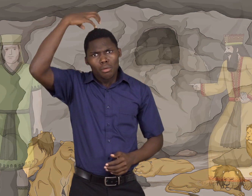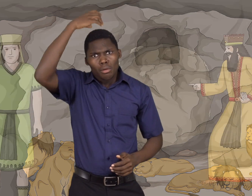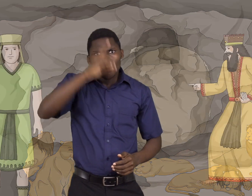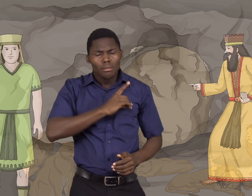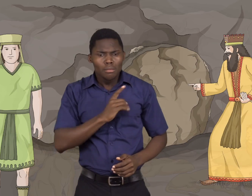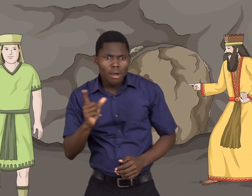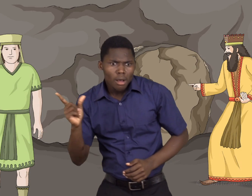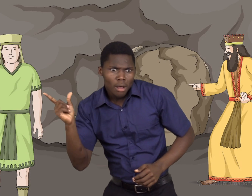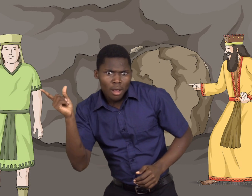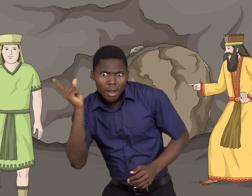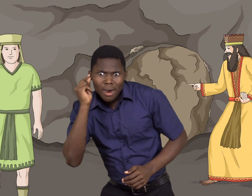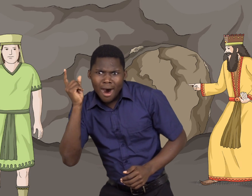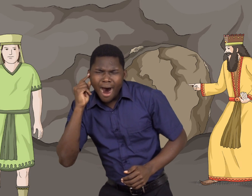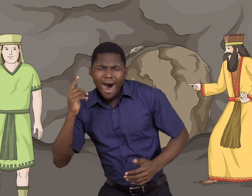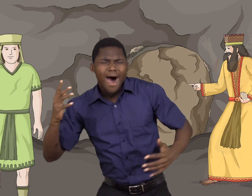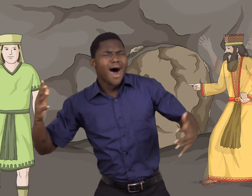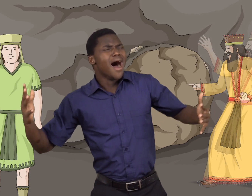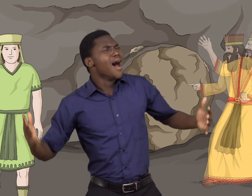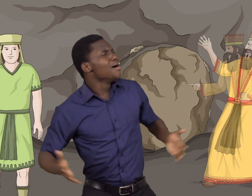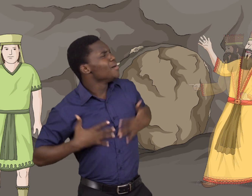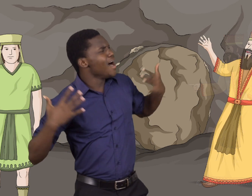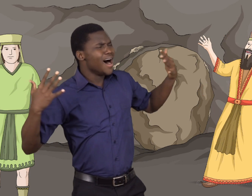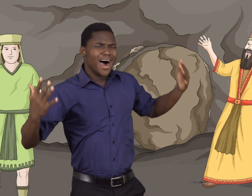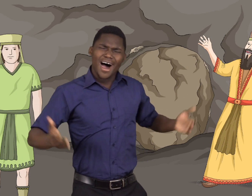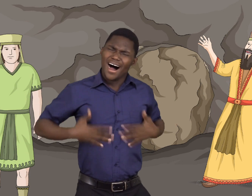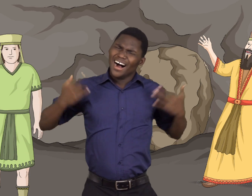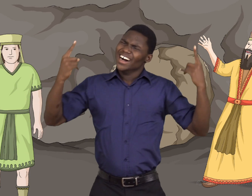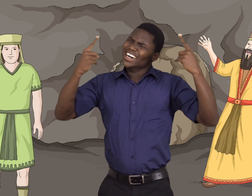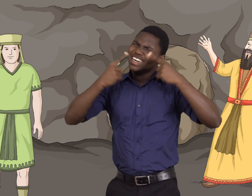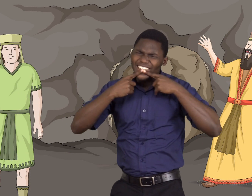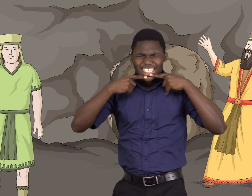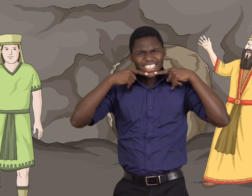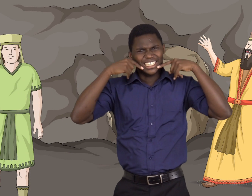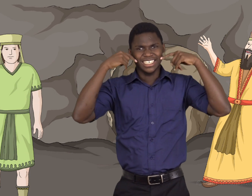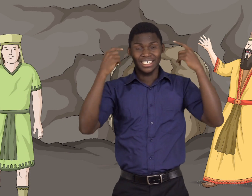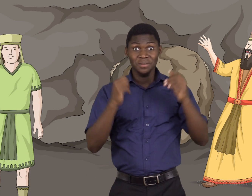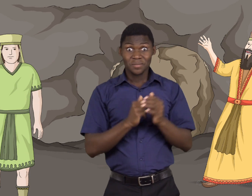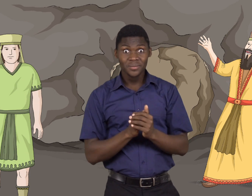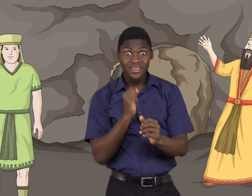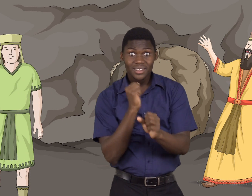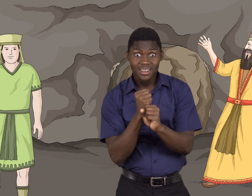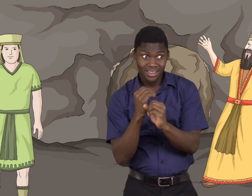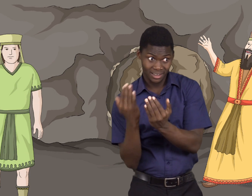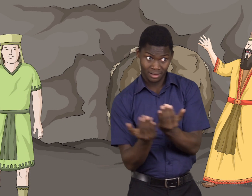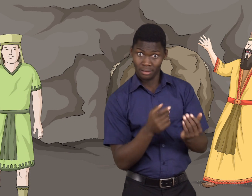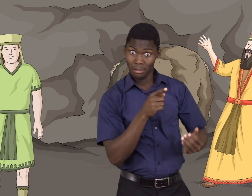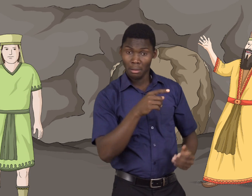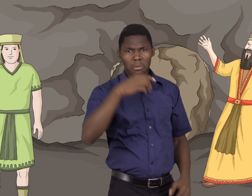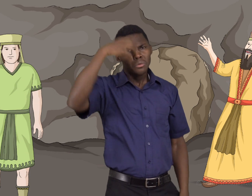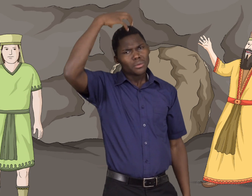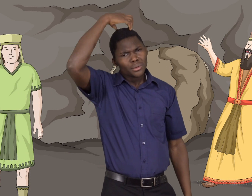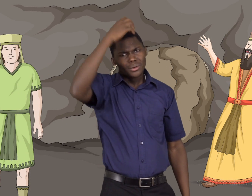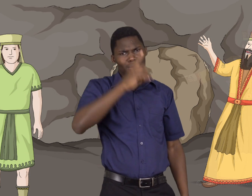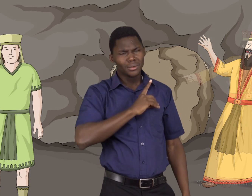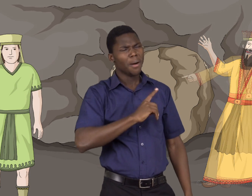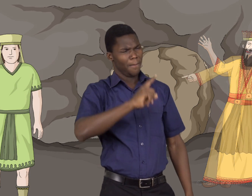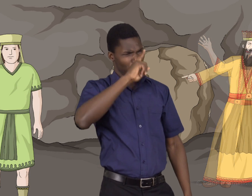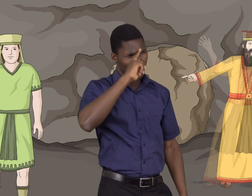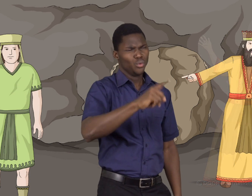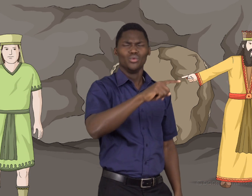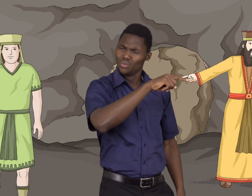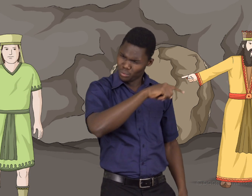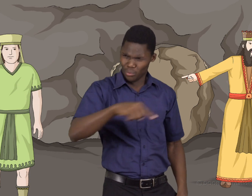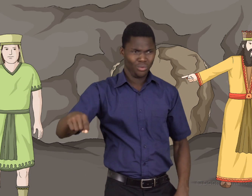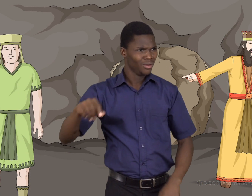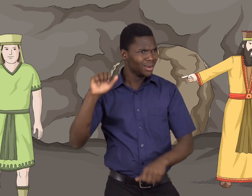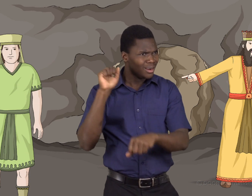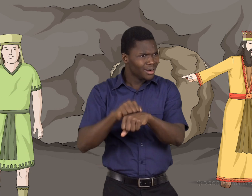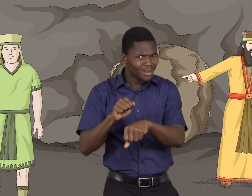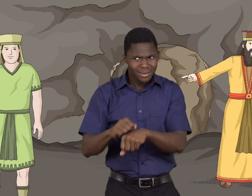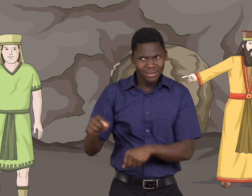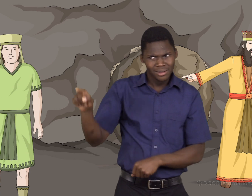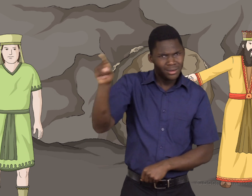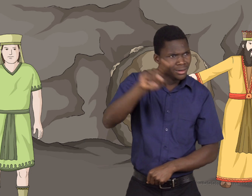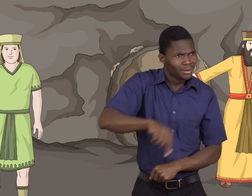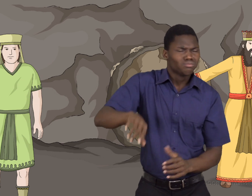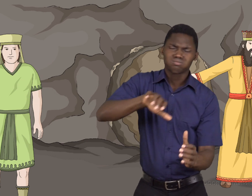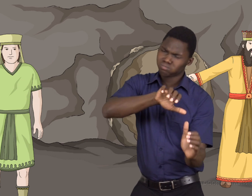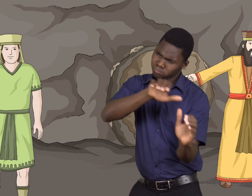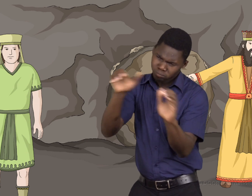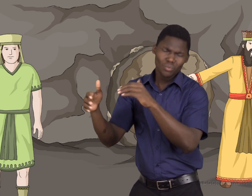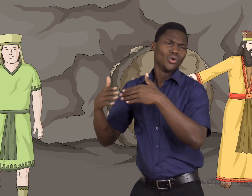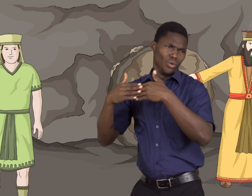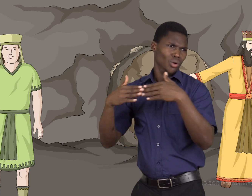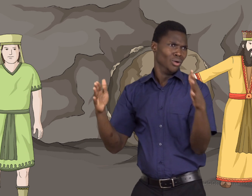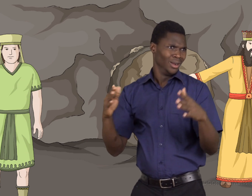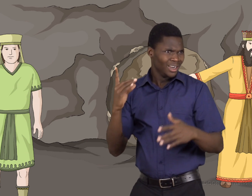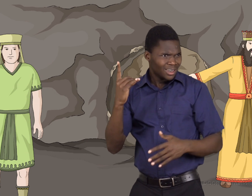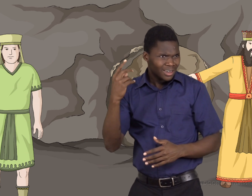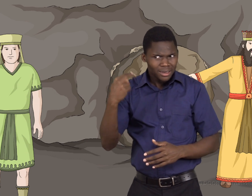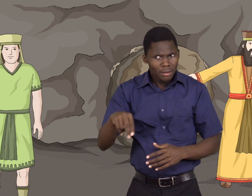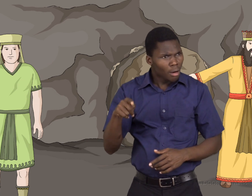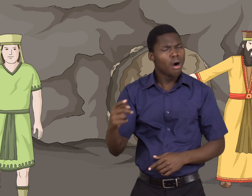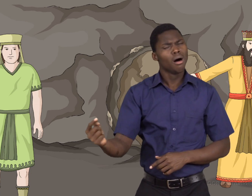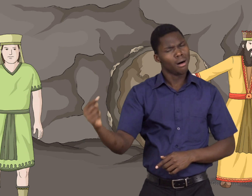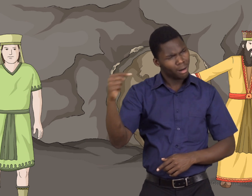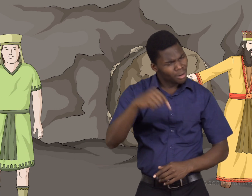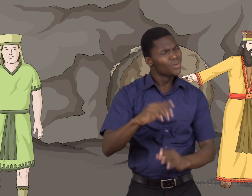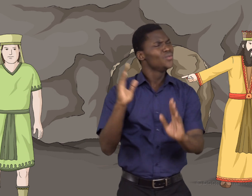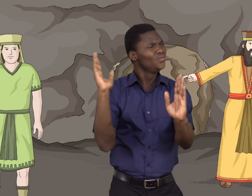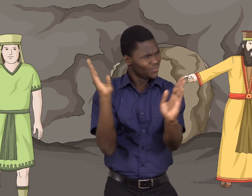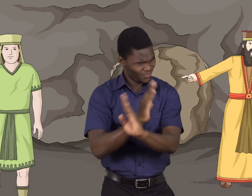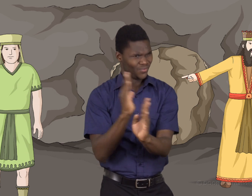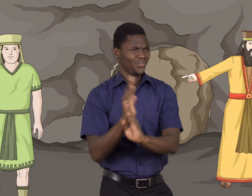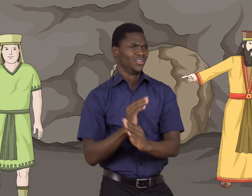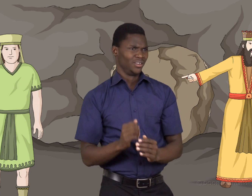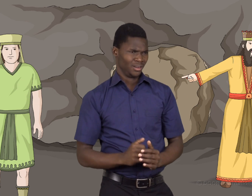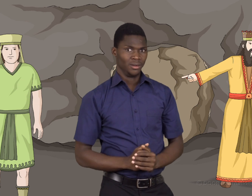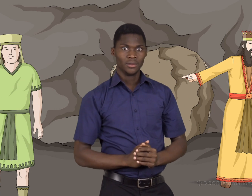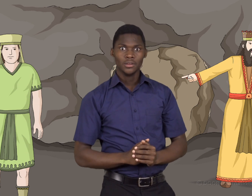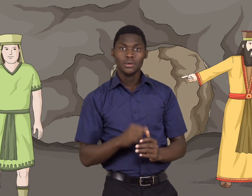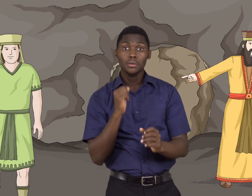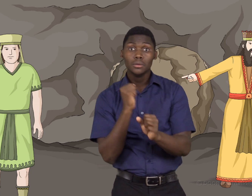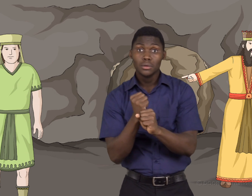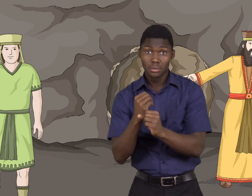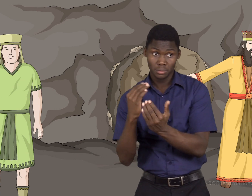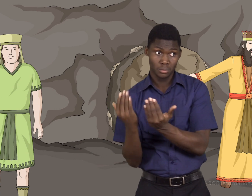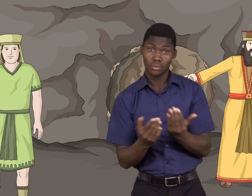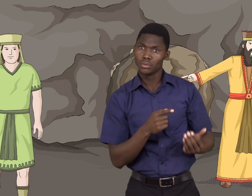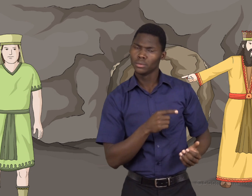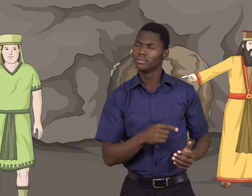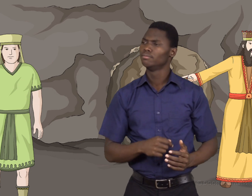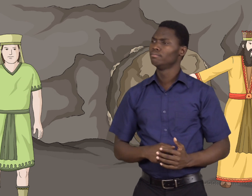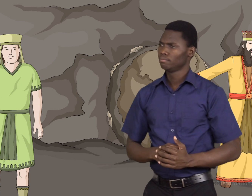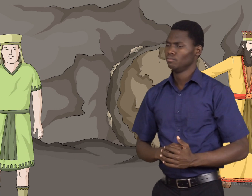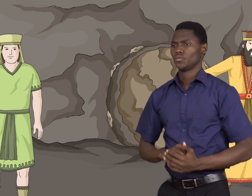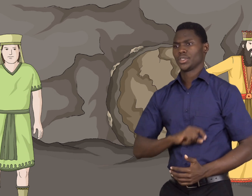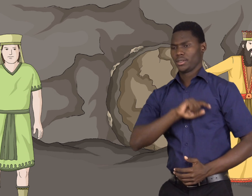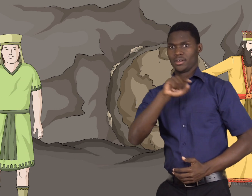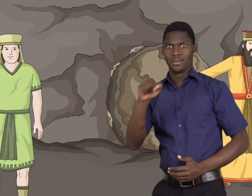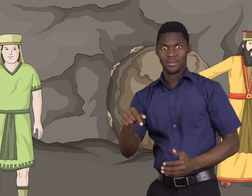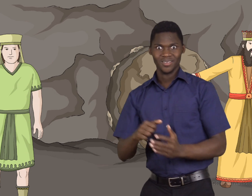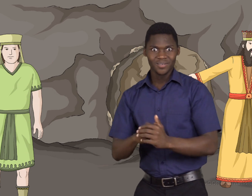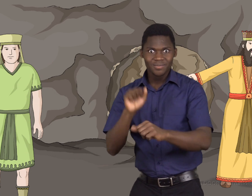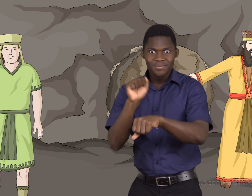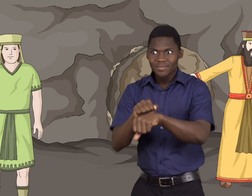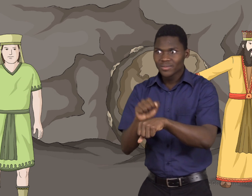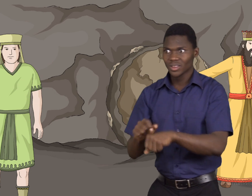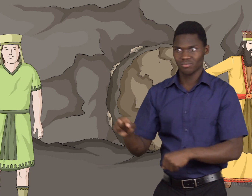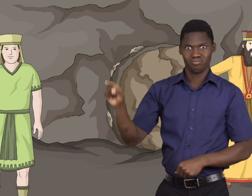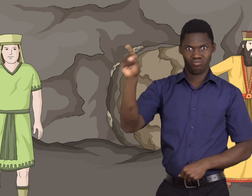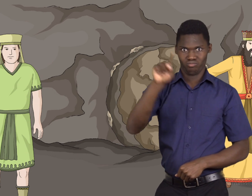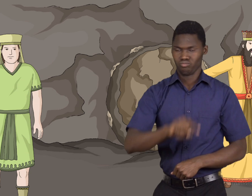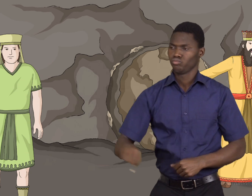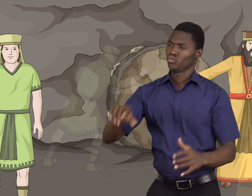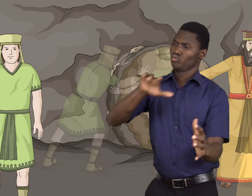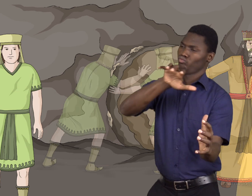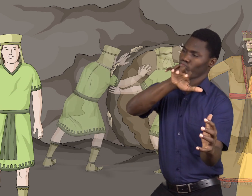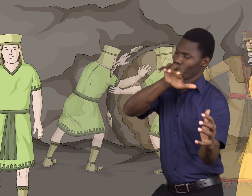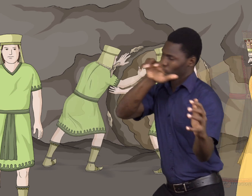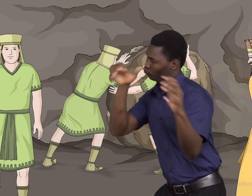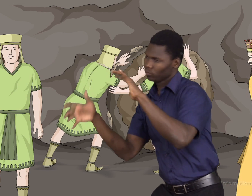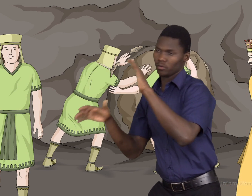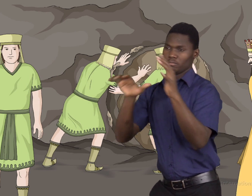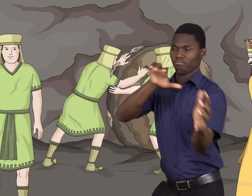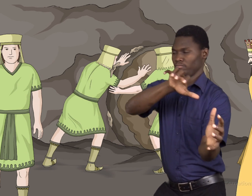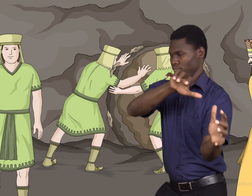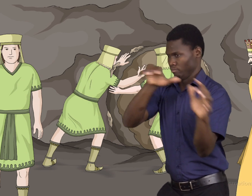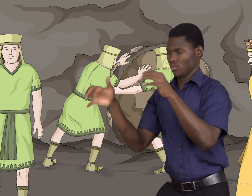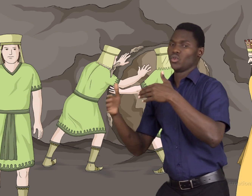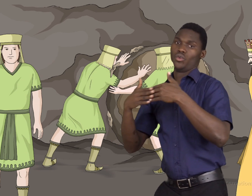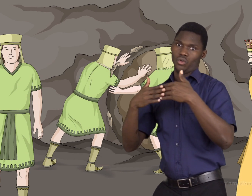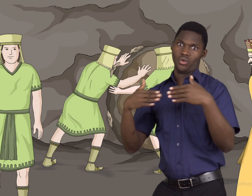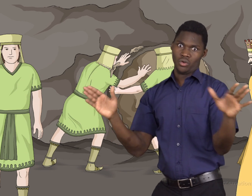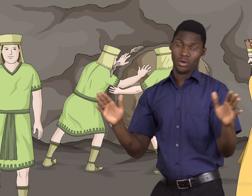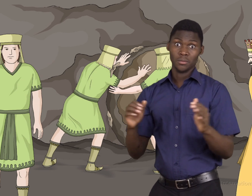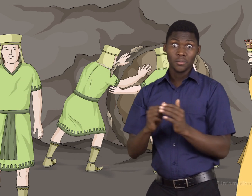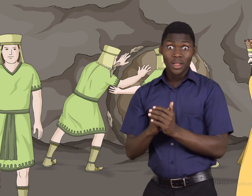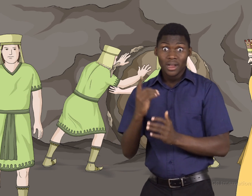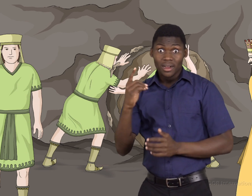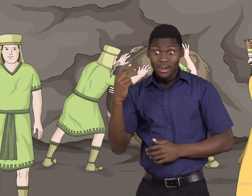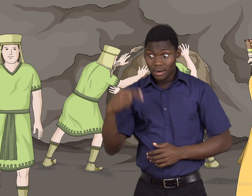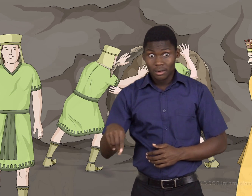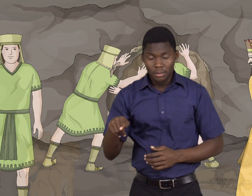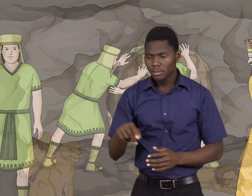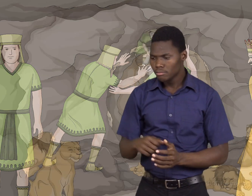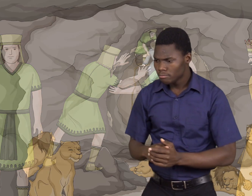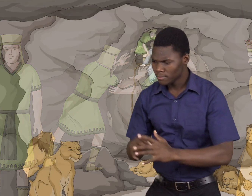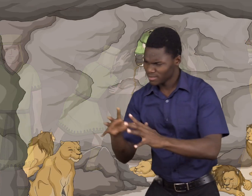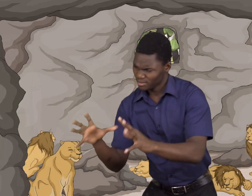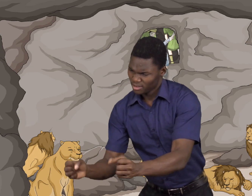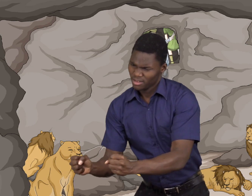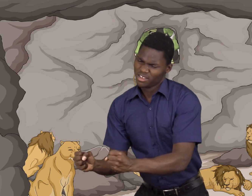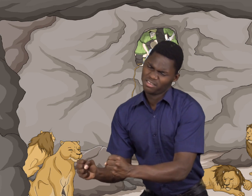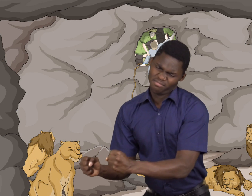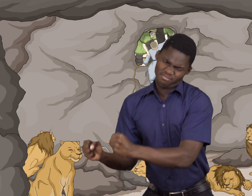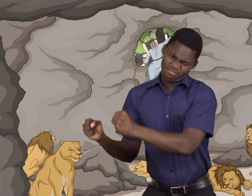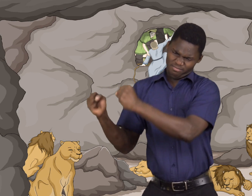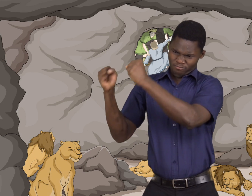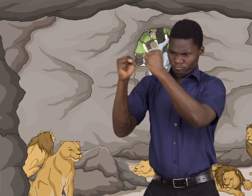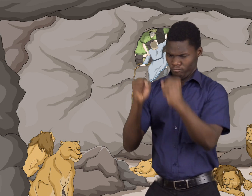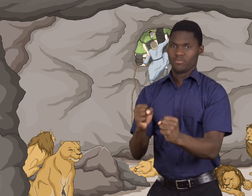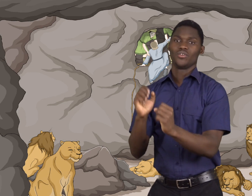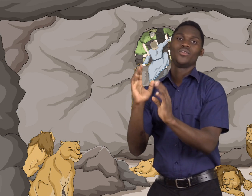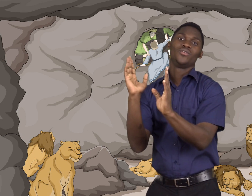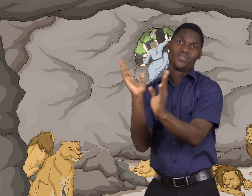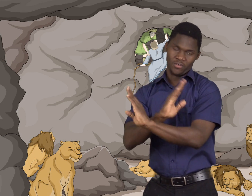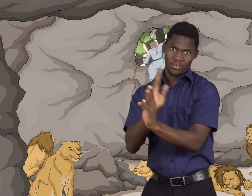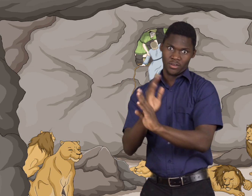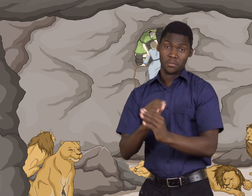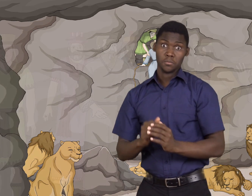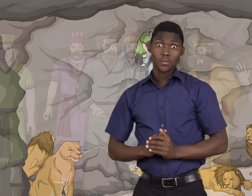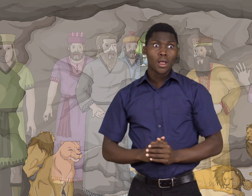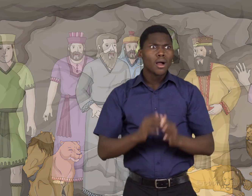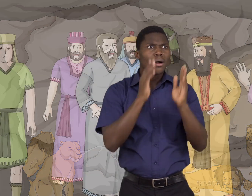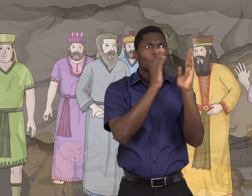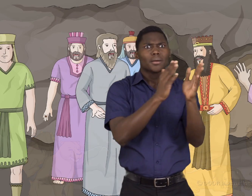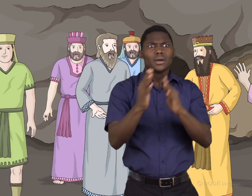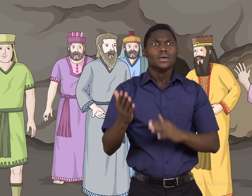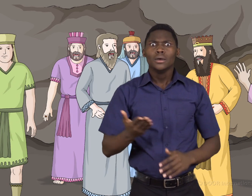The king was overjoyed and gave orders to lift Daniel out of the den, and when Daniel was lifted out of the den, no wounds whatsoever were found on him, because he had trusted in his God.